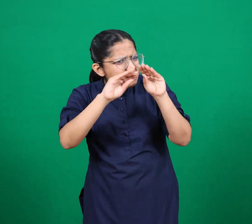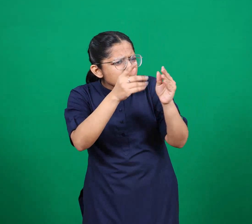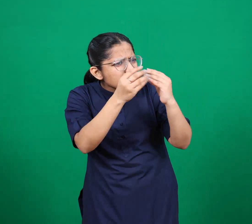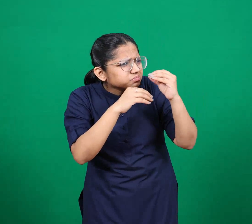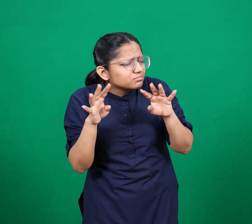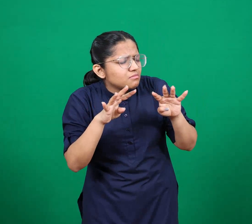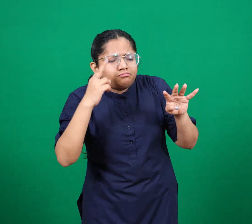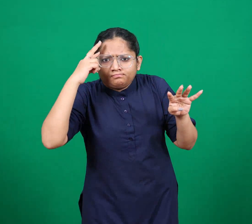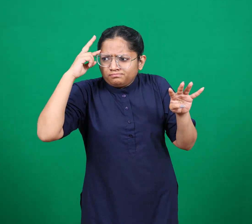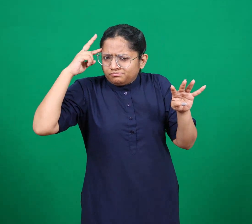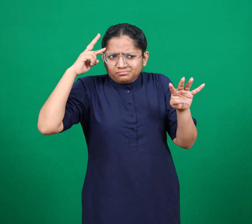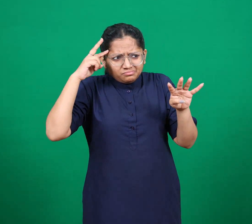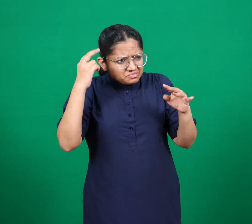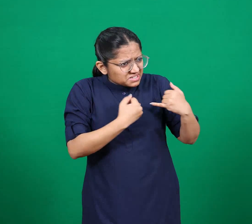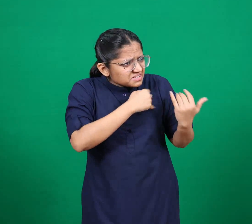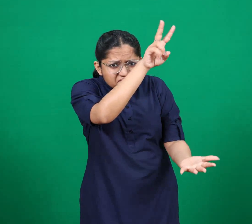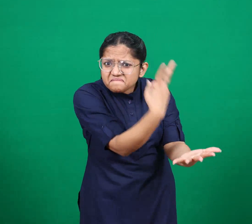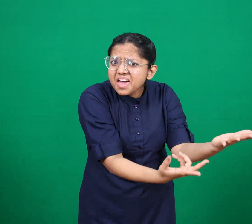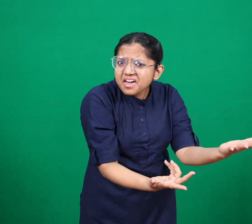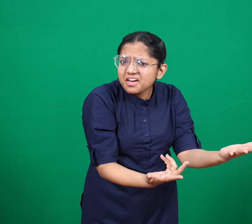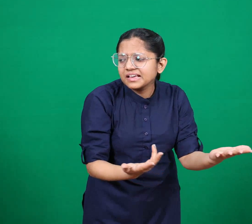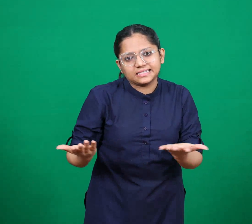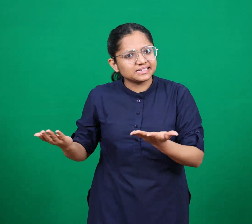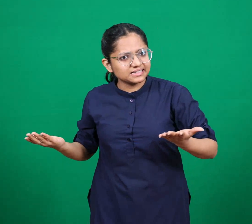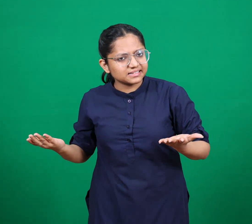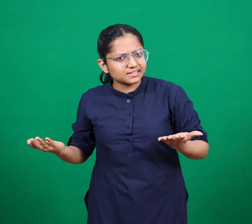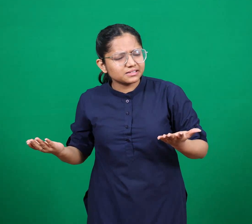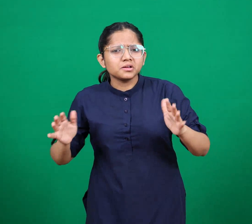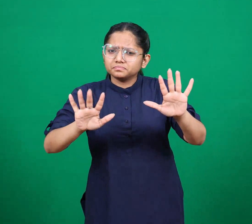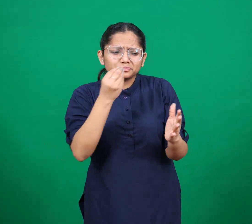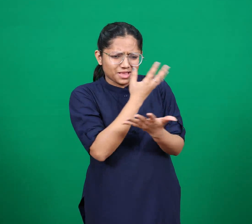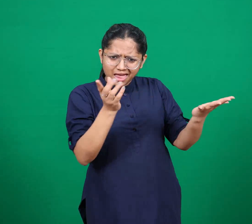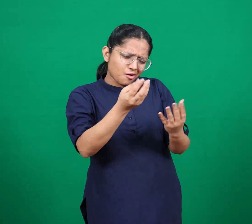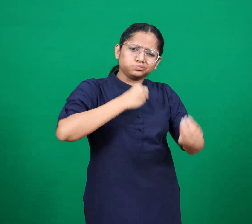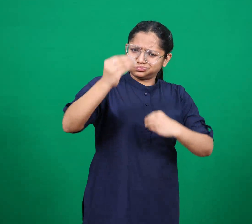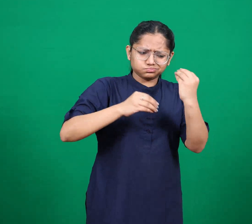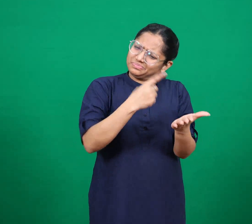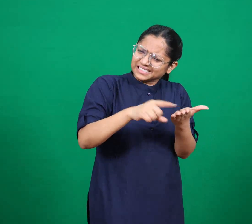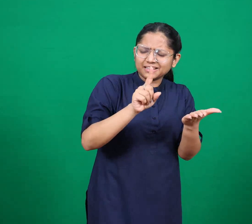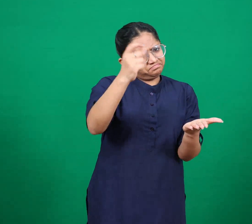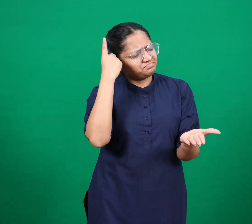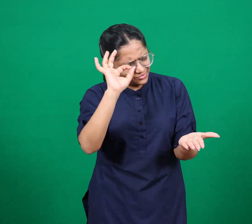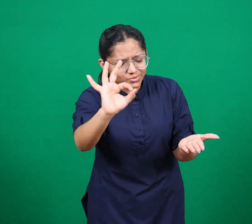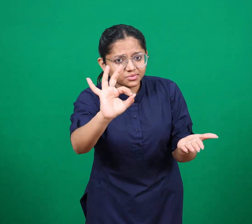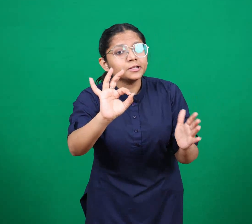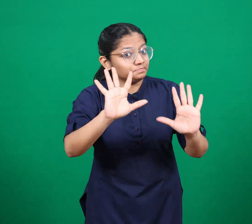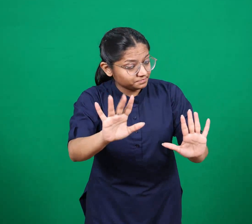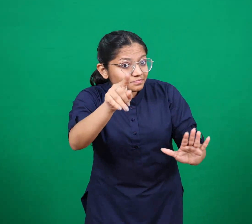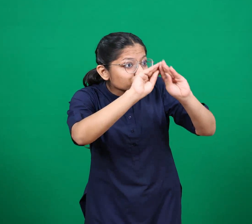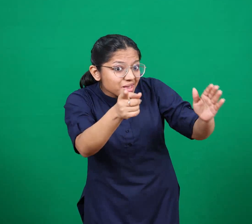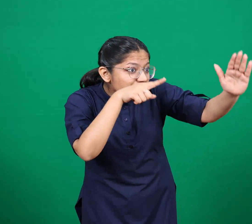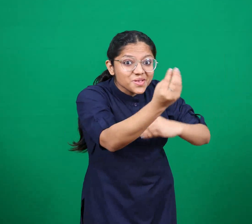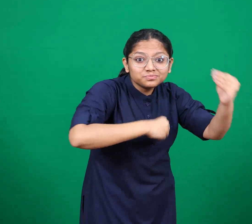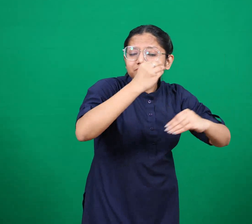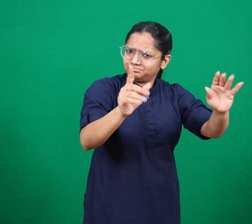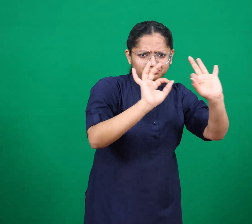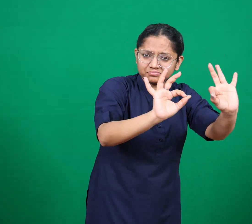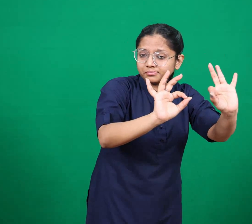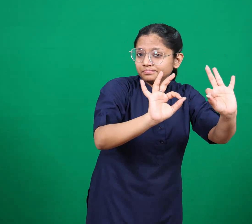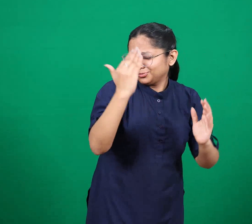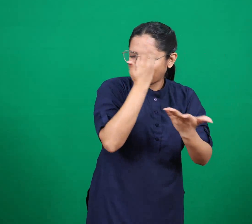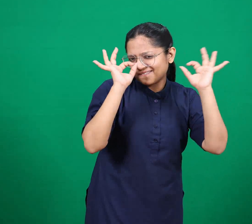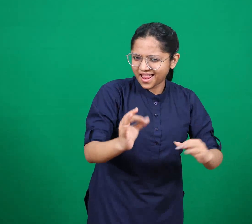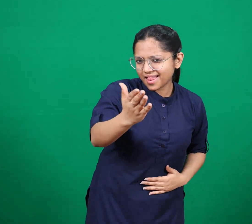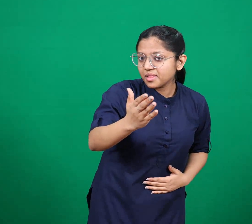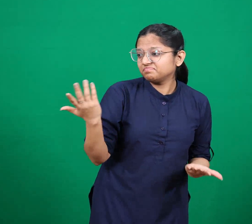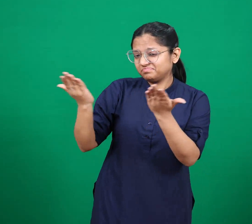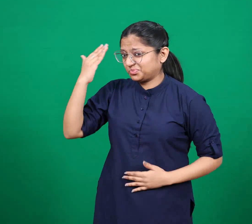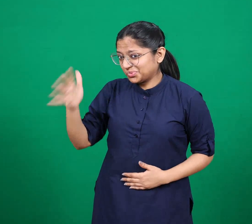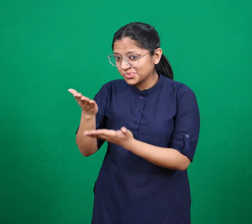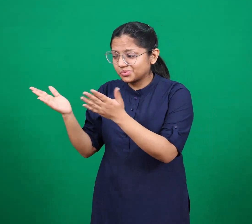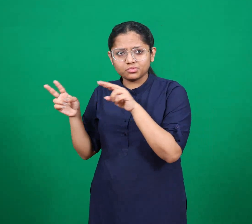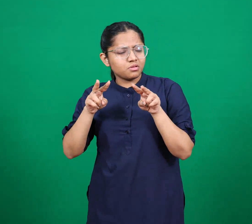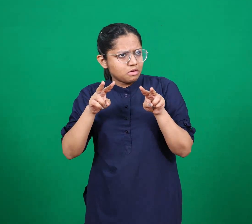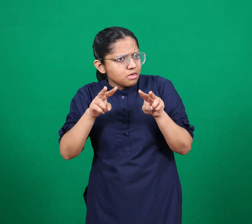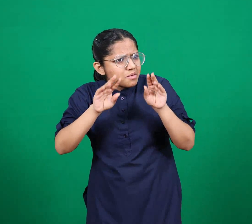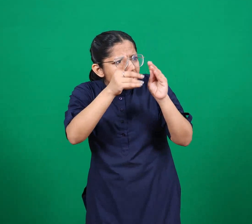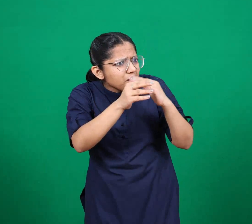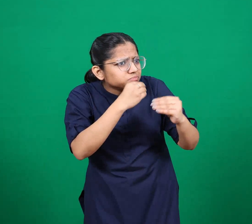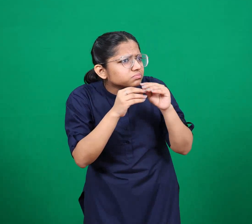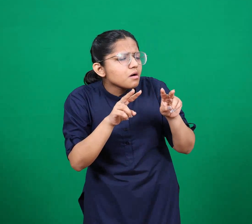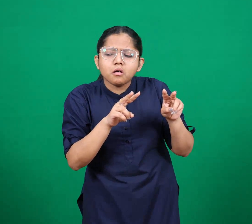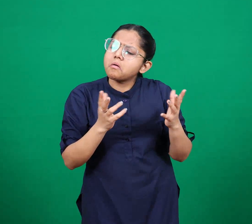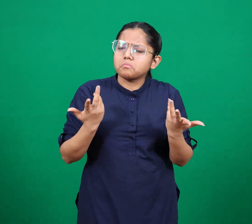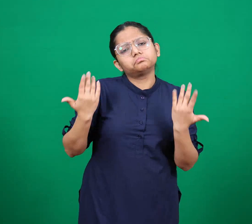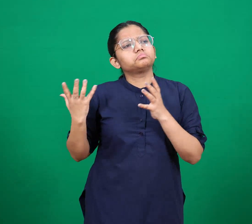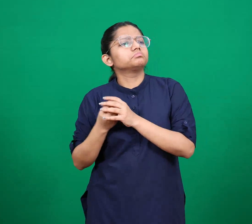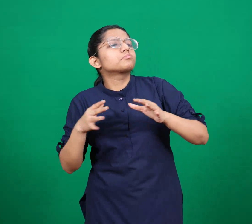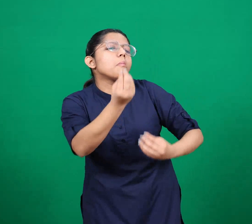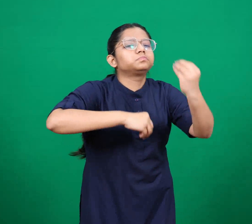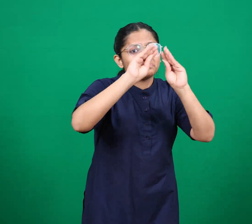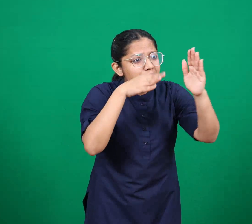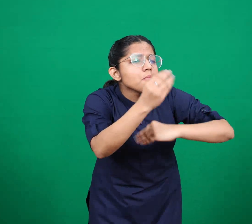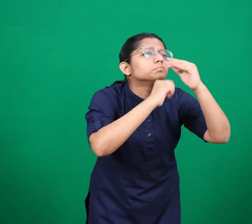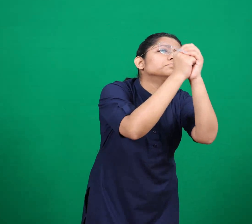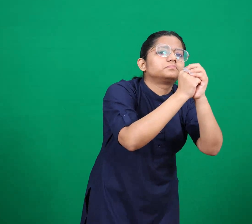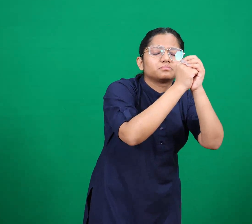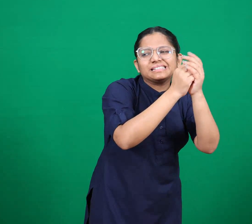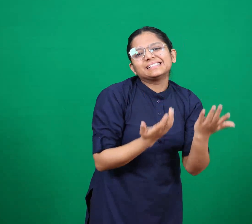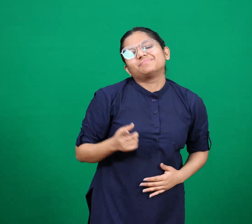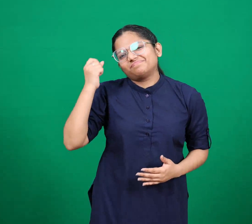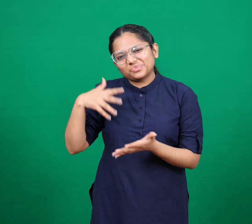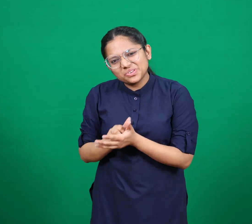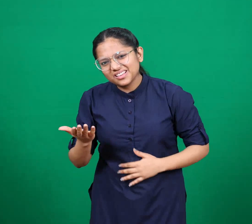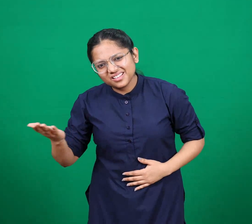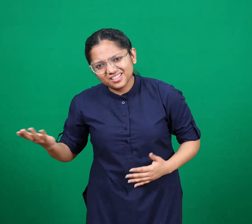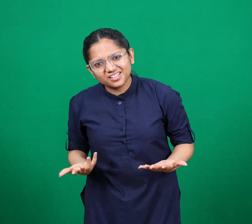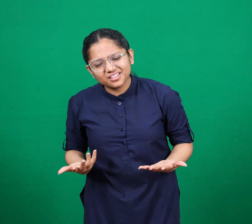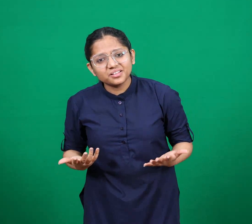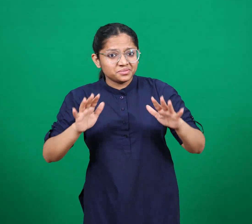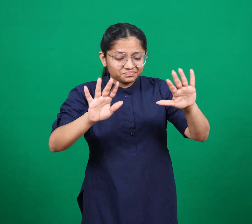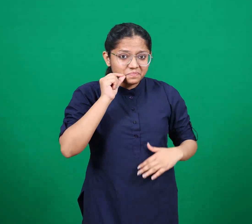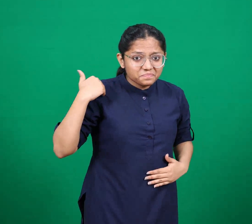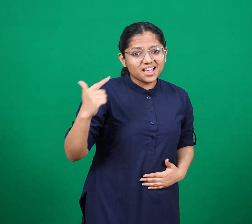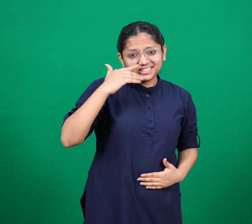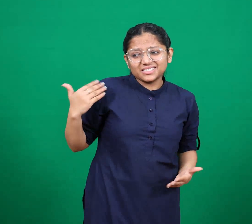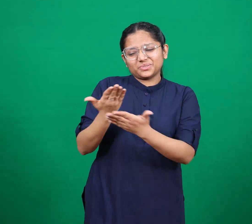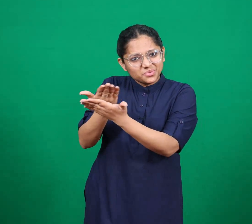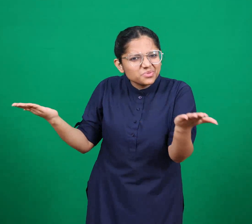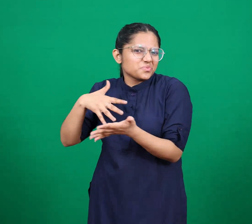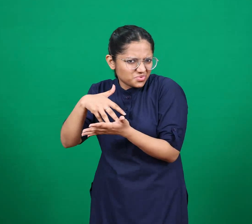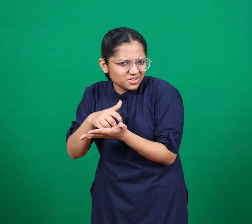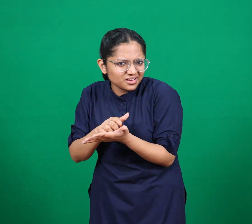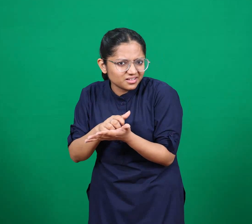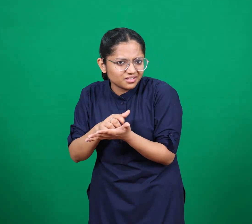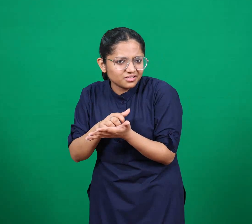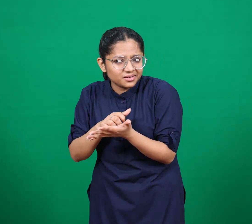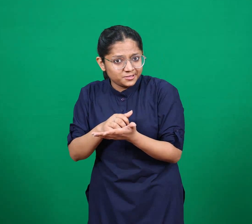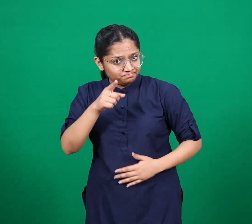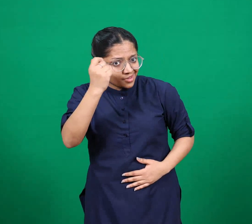For if someone with a weak conscience sees you who are well informed eating in an idol ' s temple, will he not be encouraged to eat food sacrificed to idols?